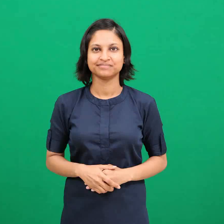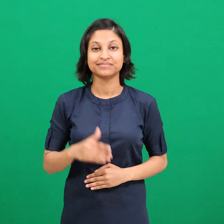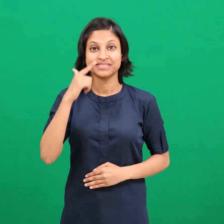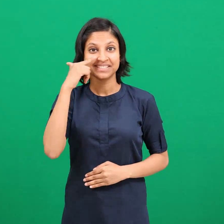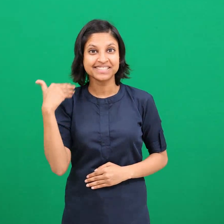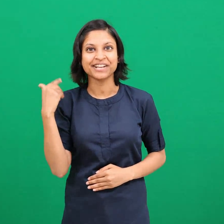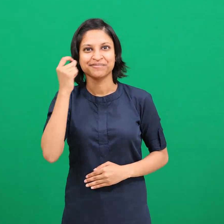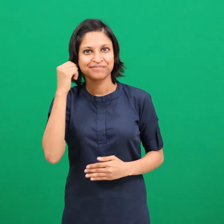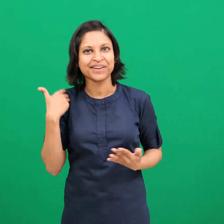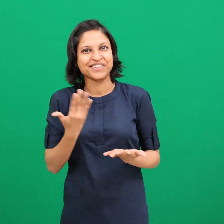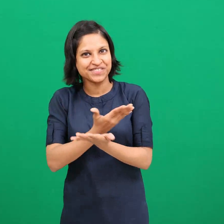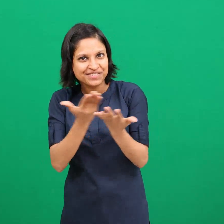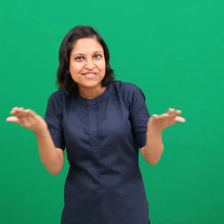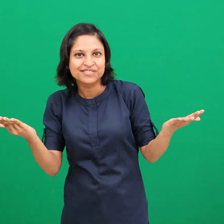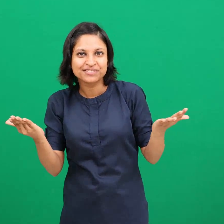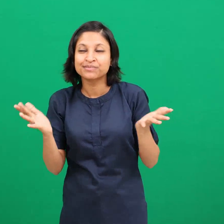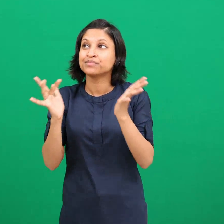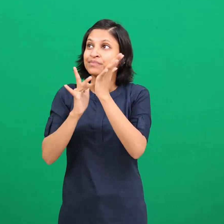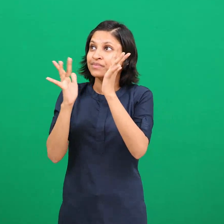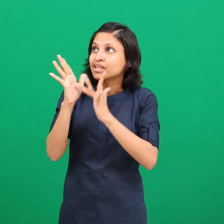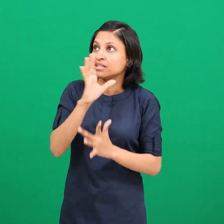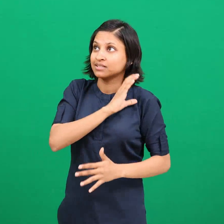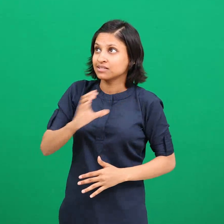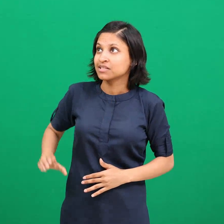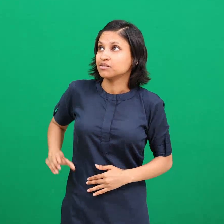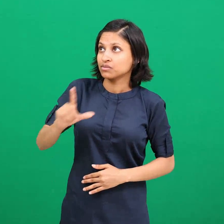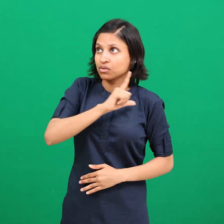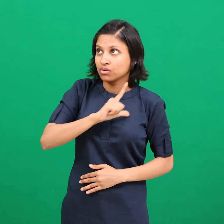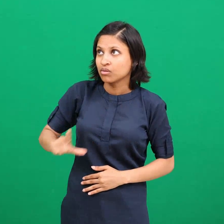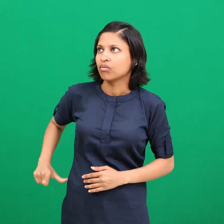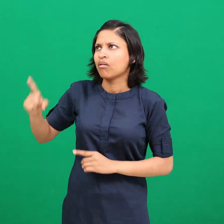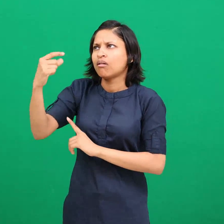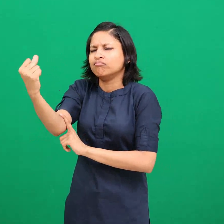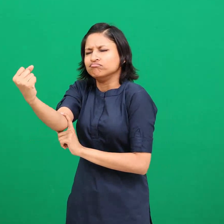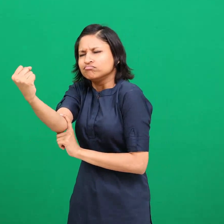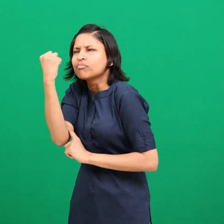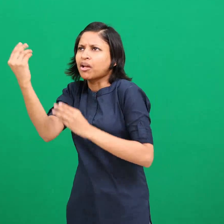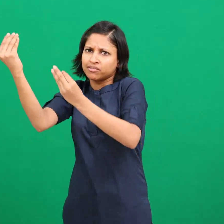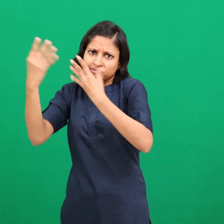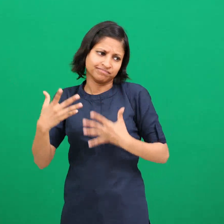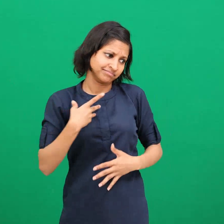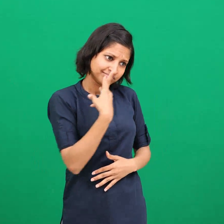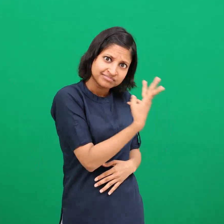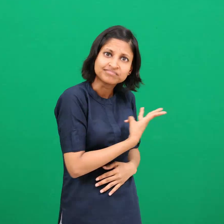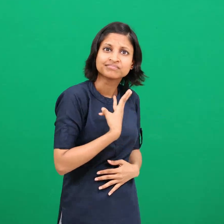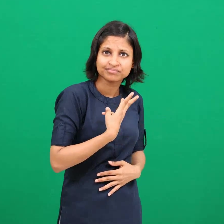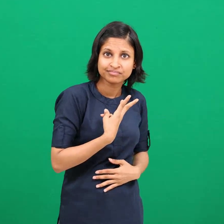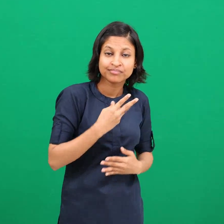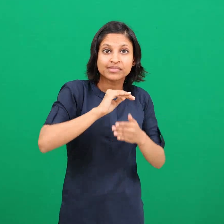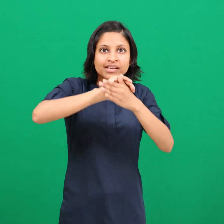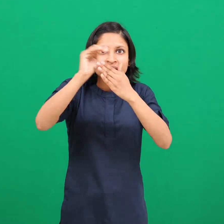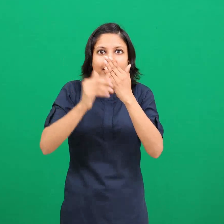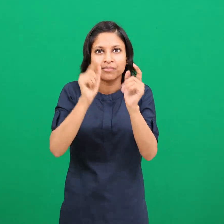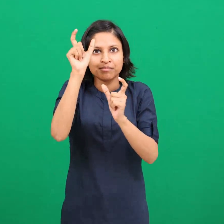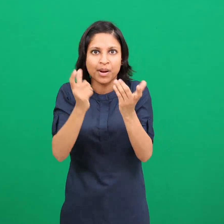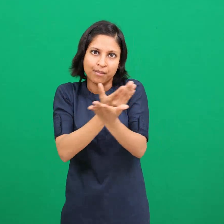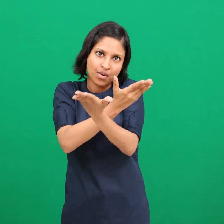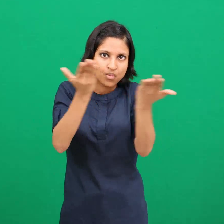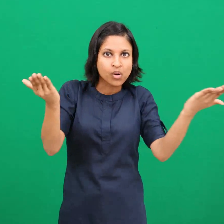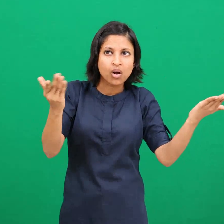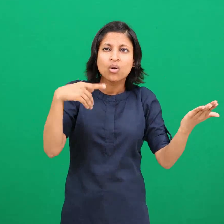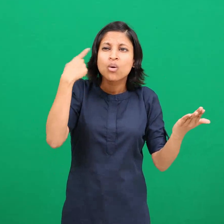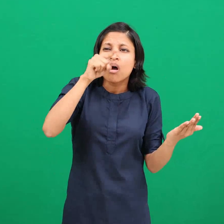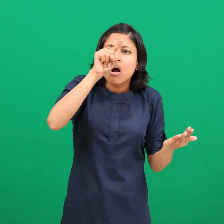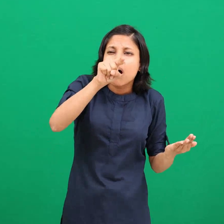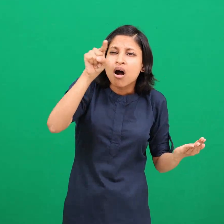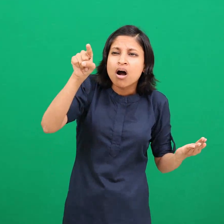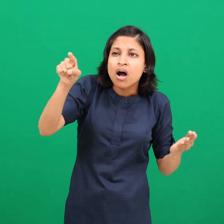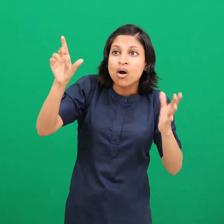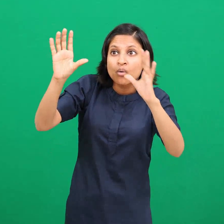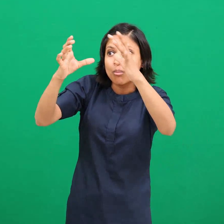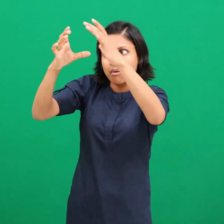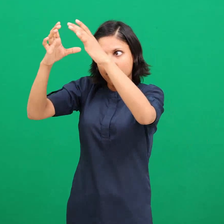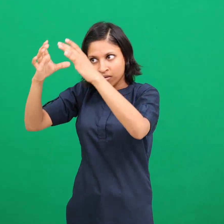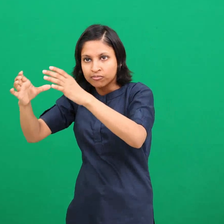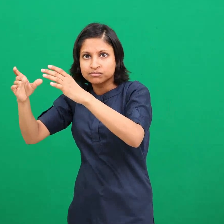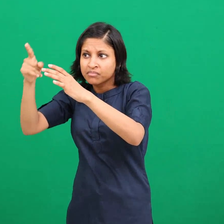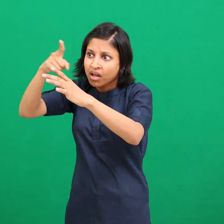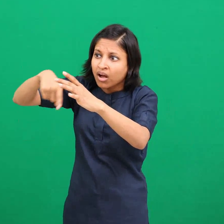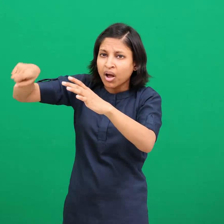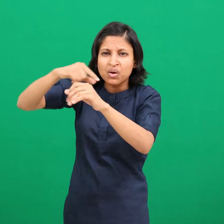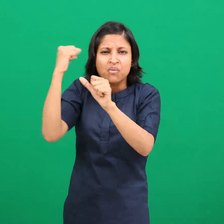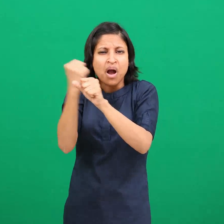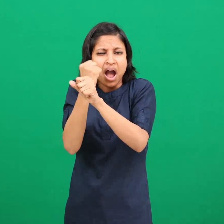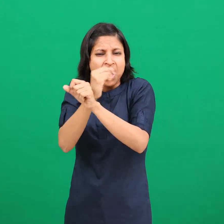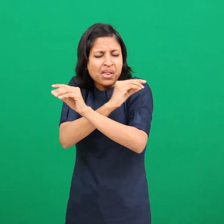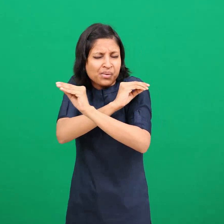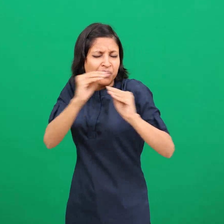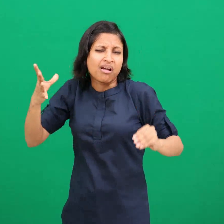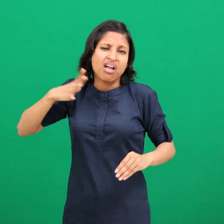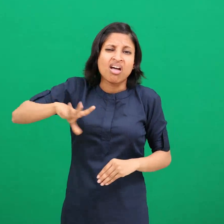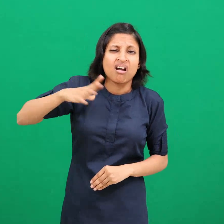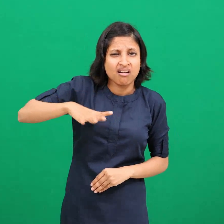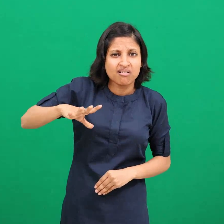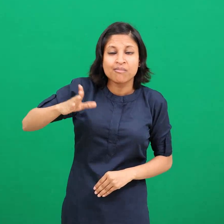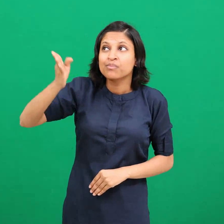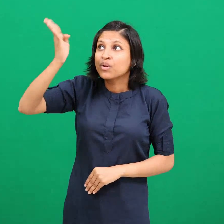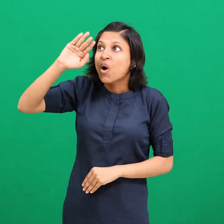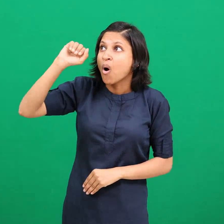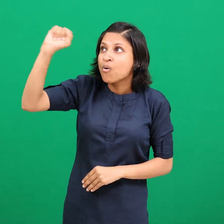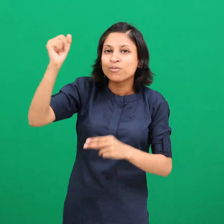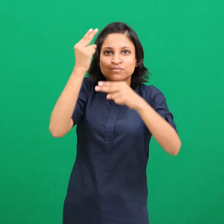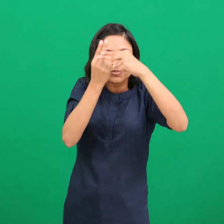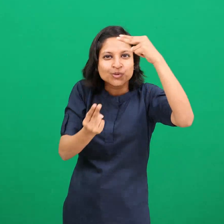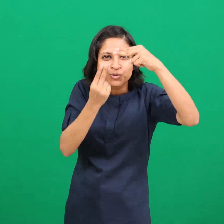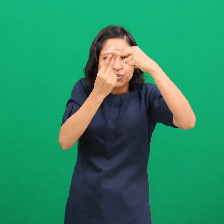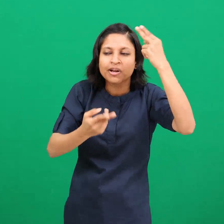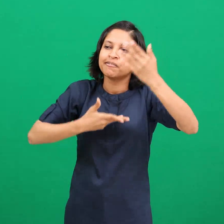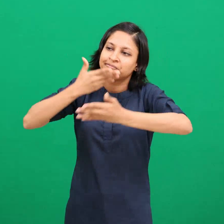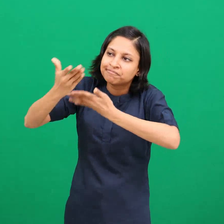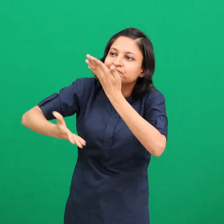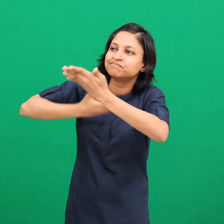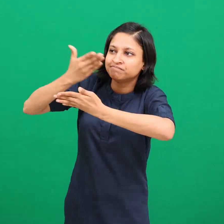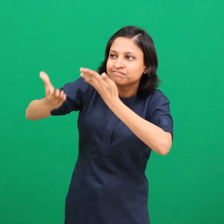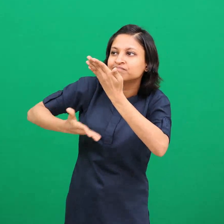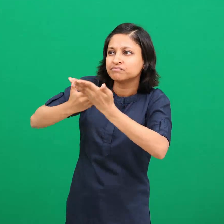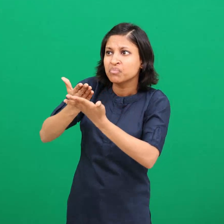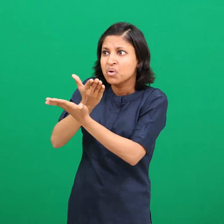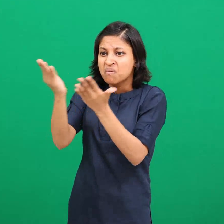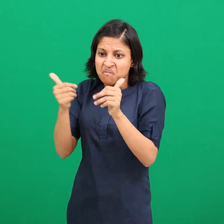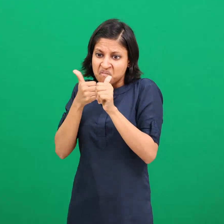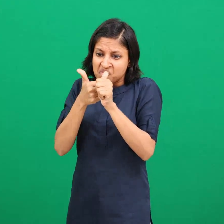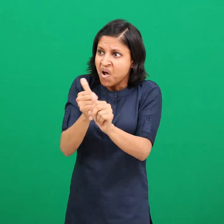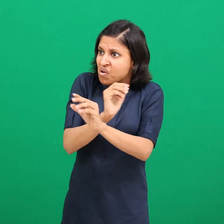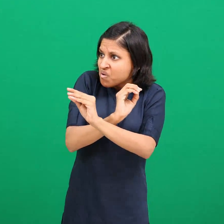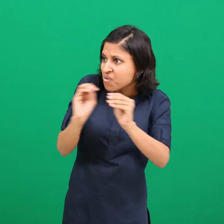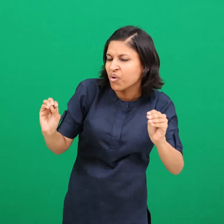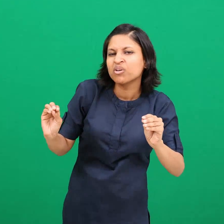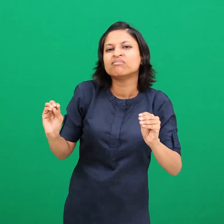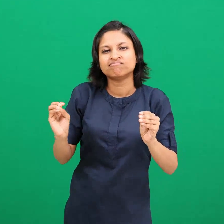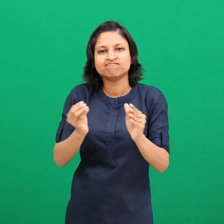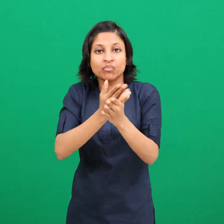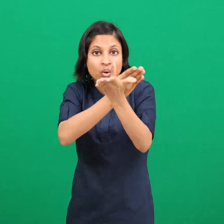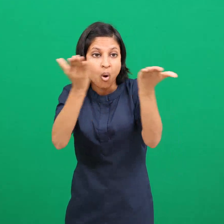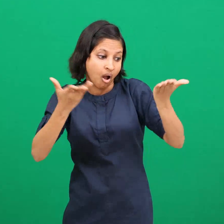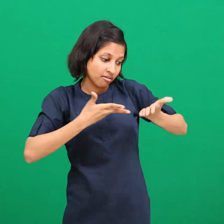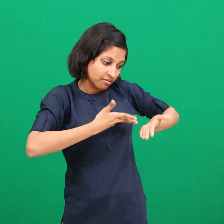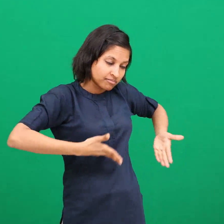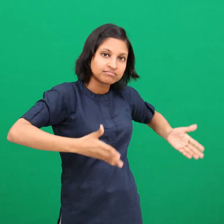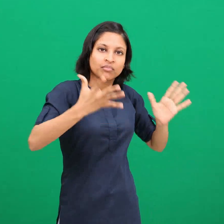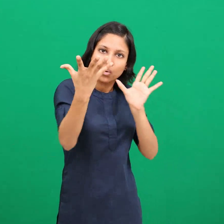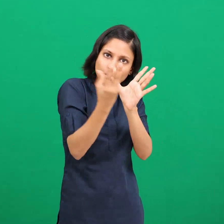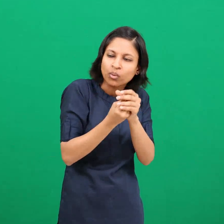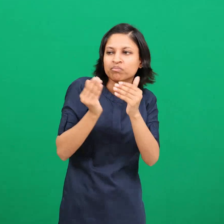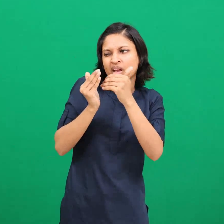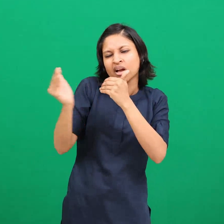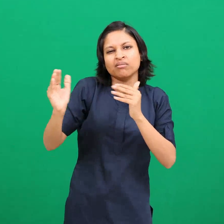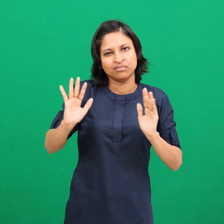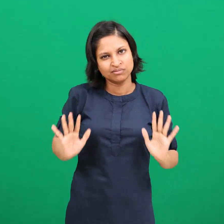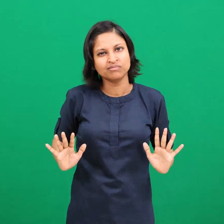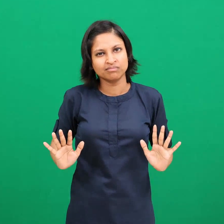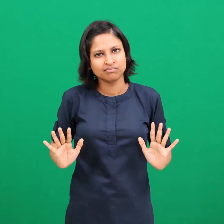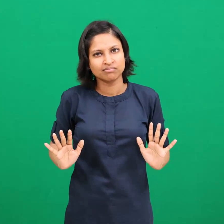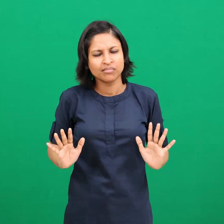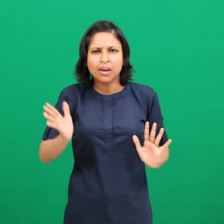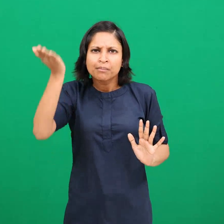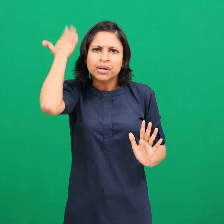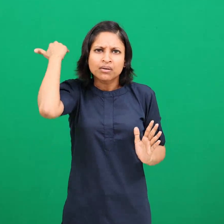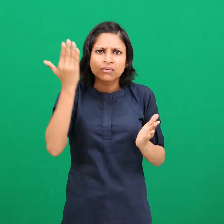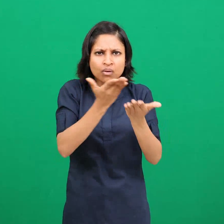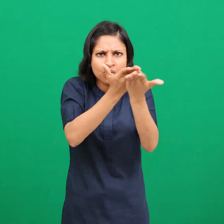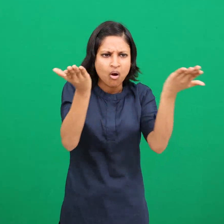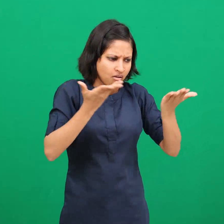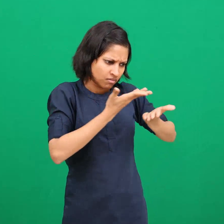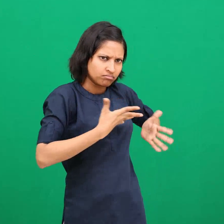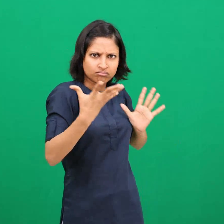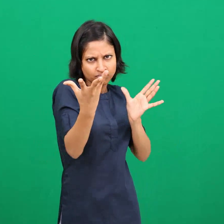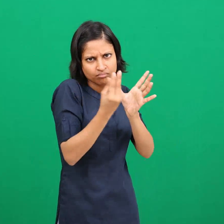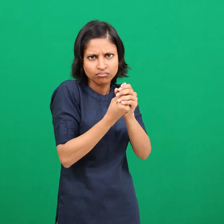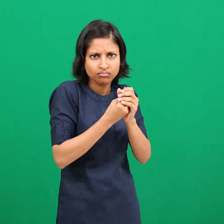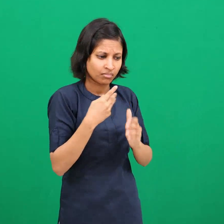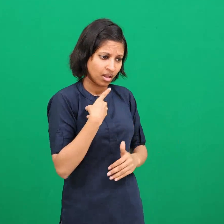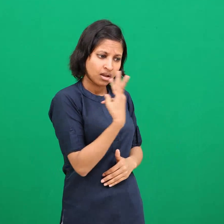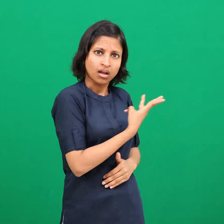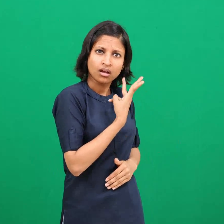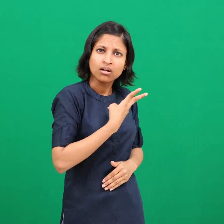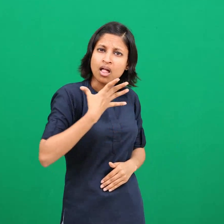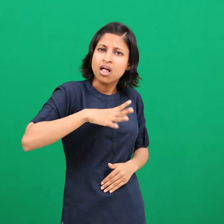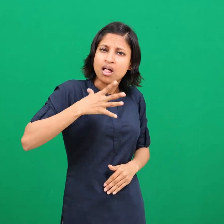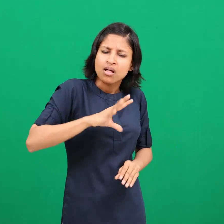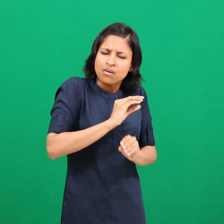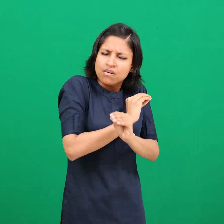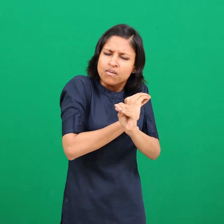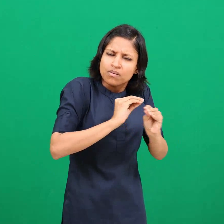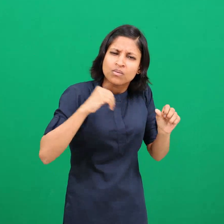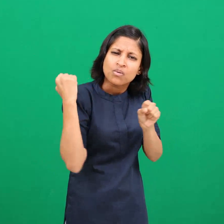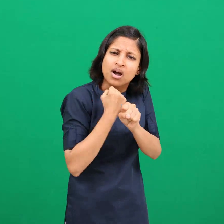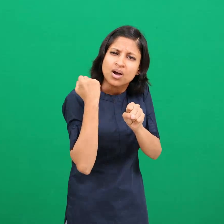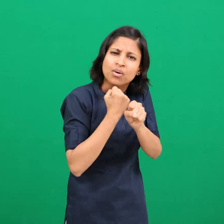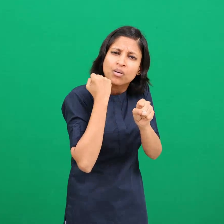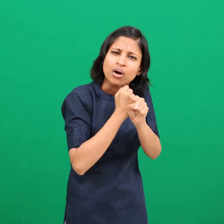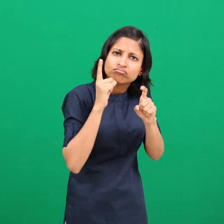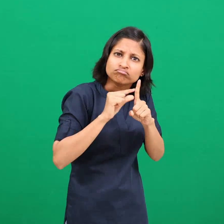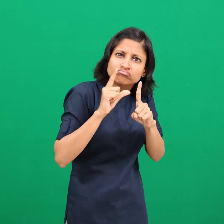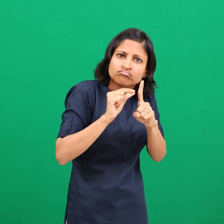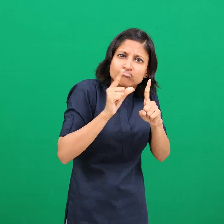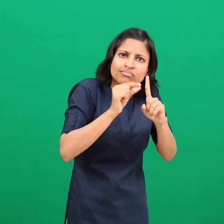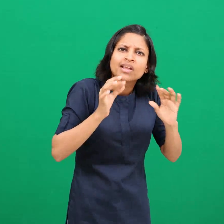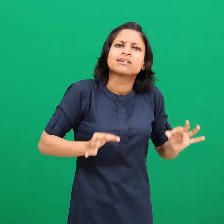Now we command you, brothers, in the name of our Lord Jesus Christ, to keep away from any brother who leads an undisciplined life that is not in keeping with the tradition you received from us.